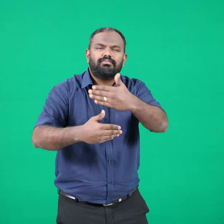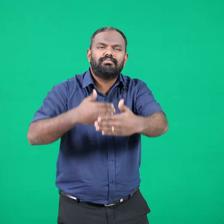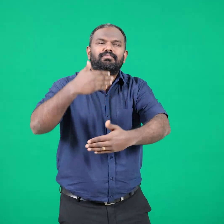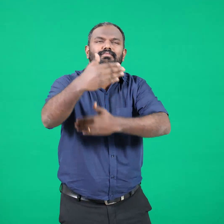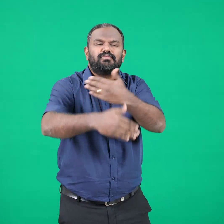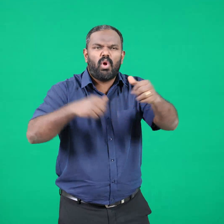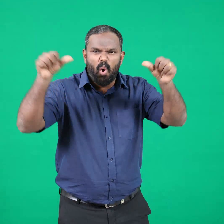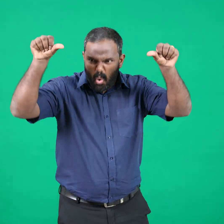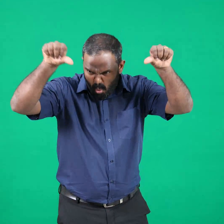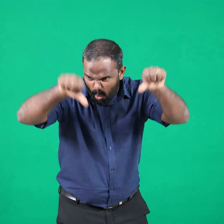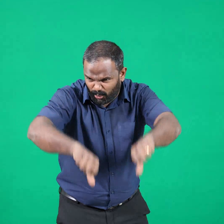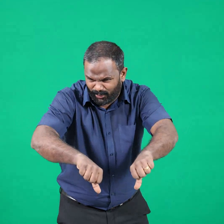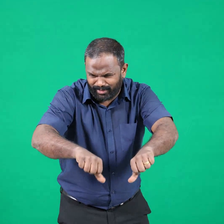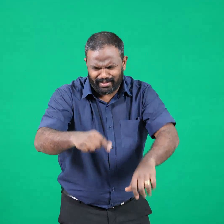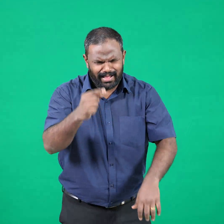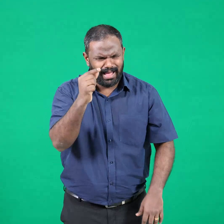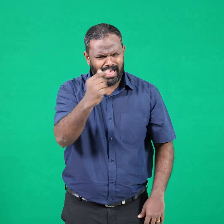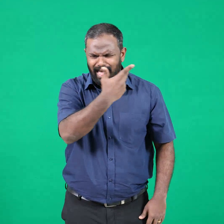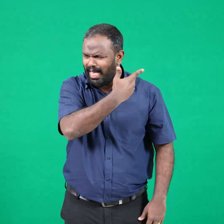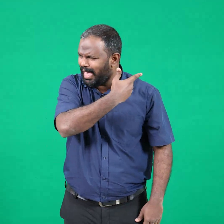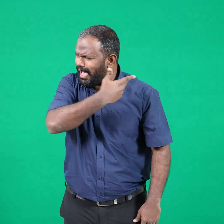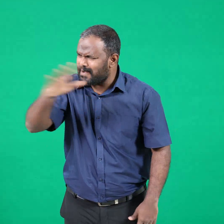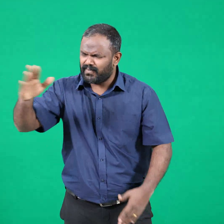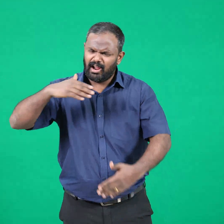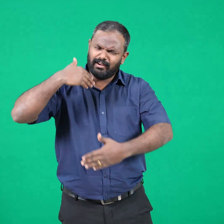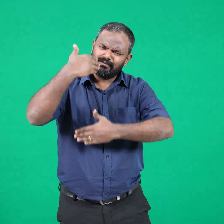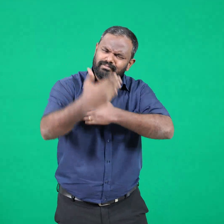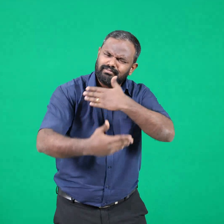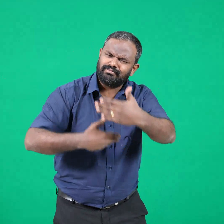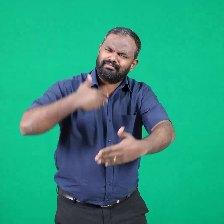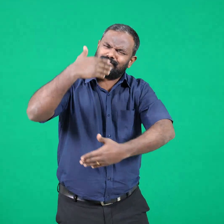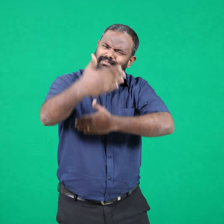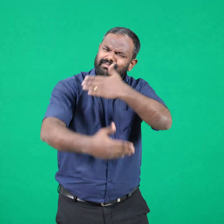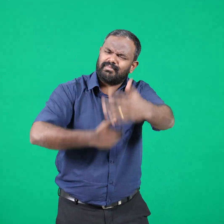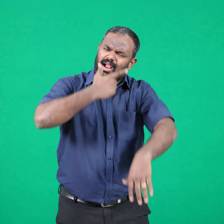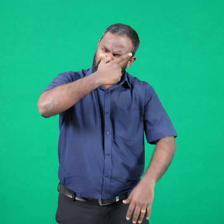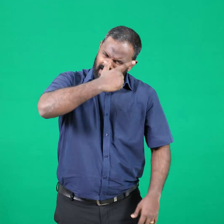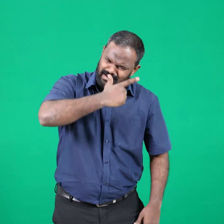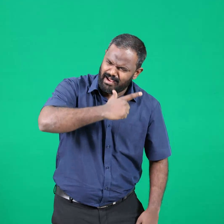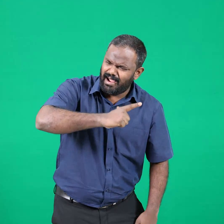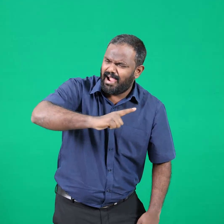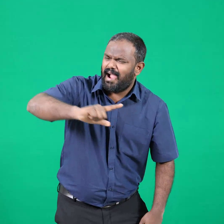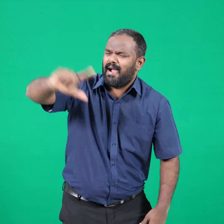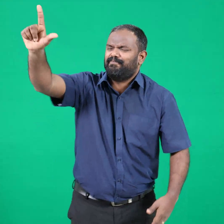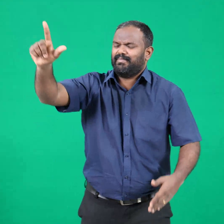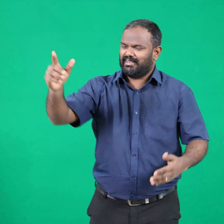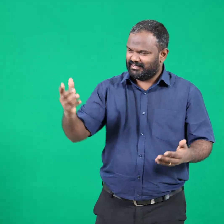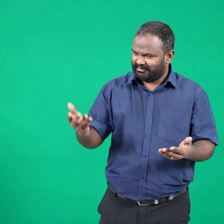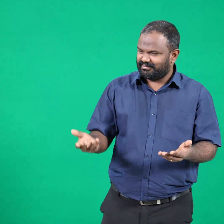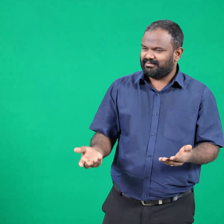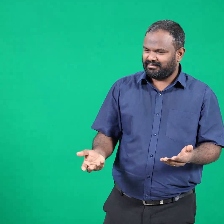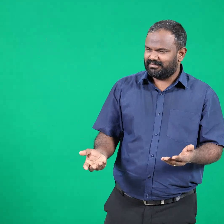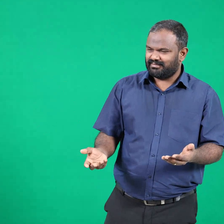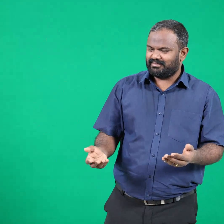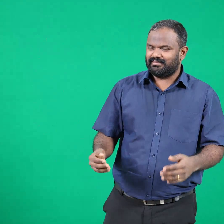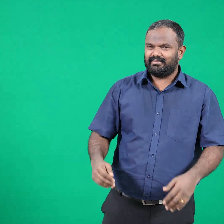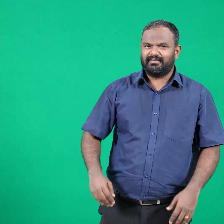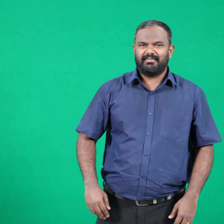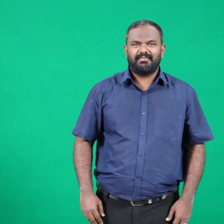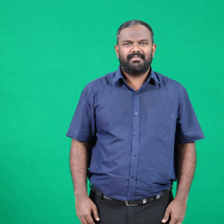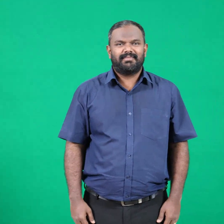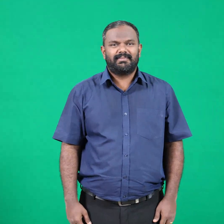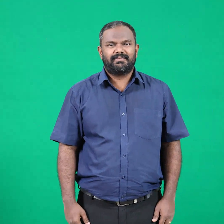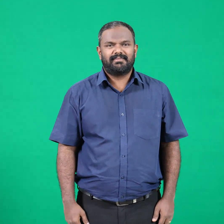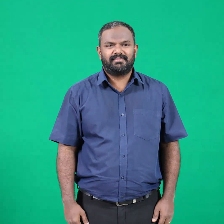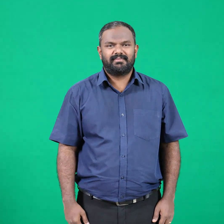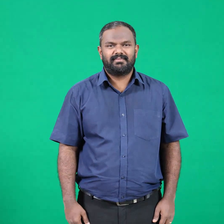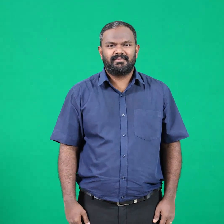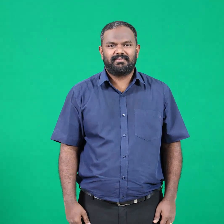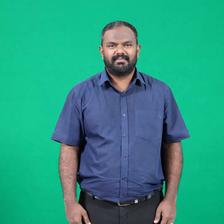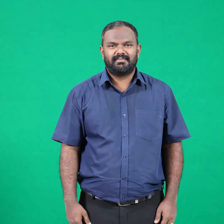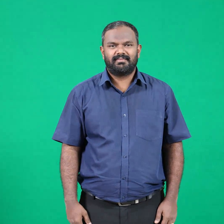His kingdom will never end!"